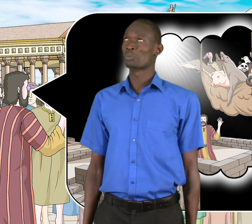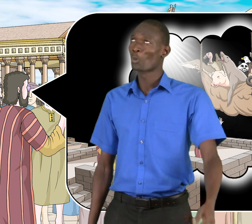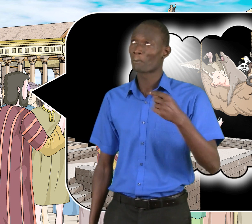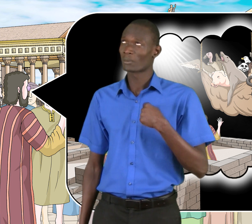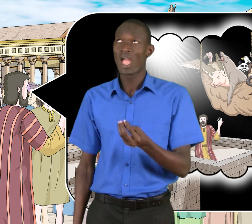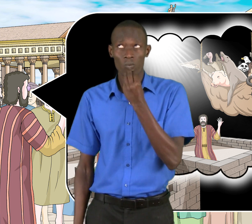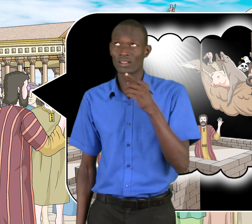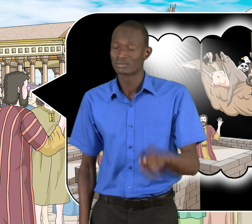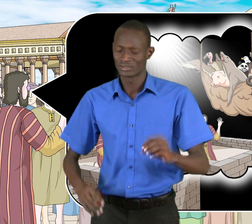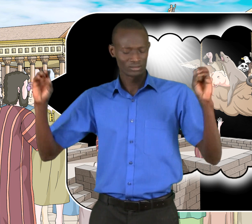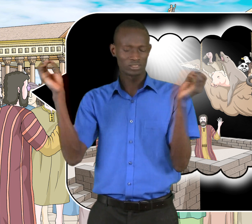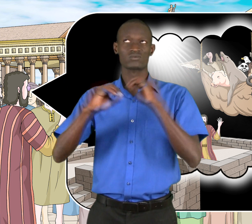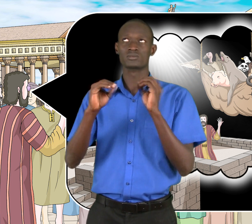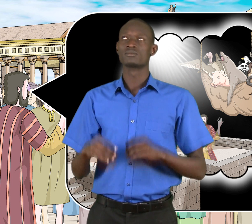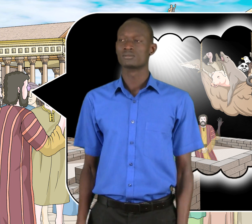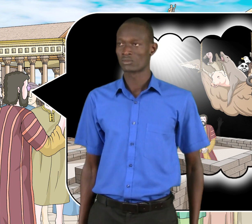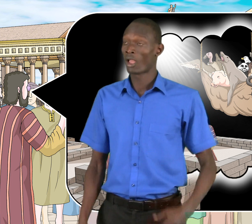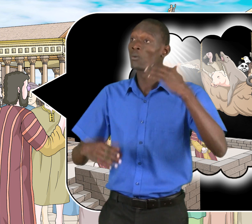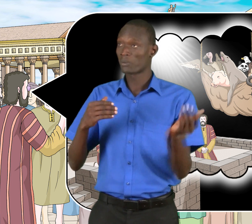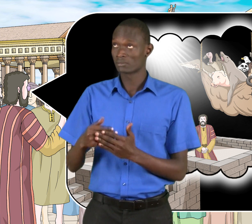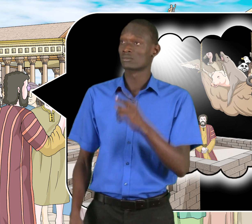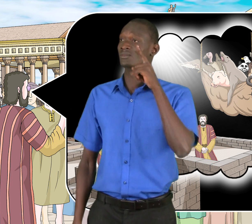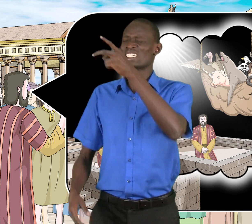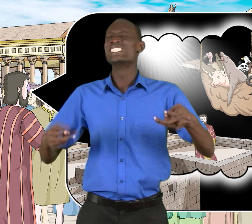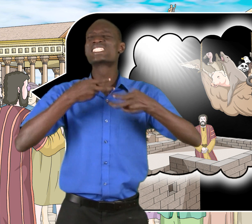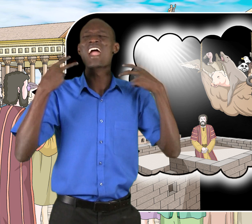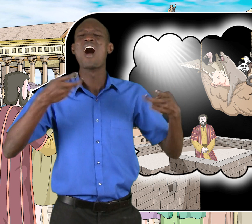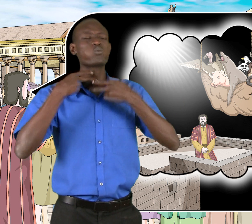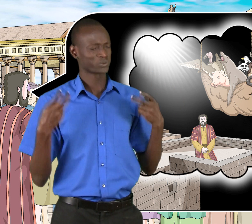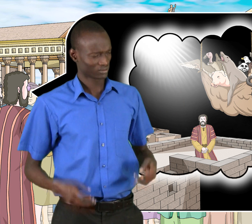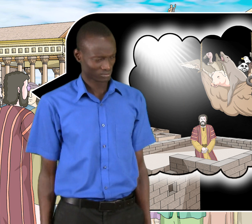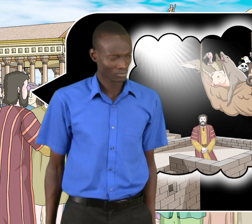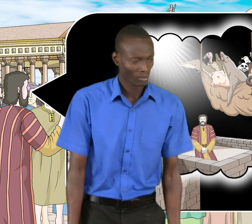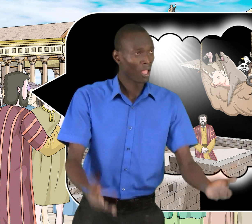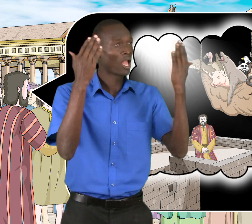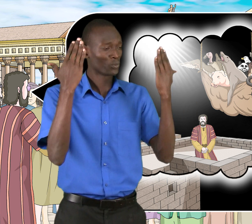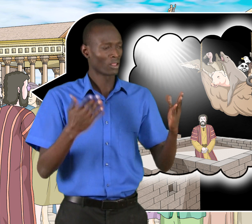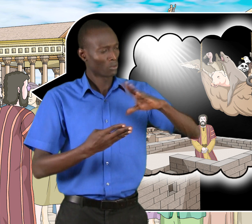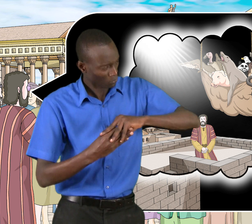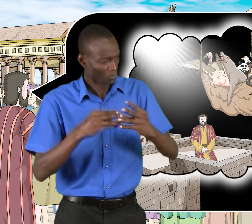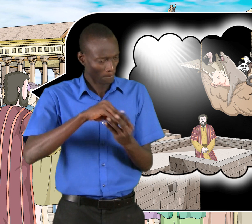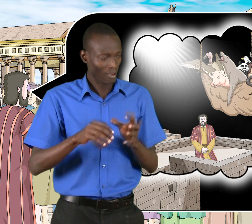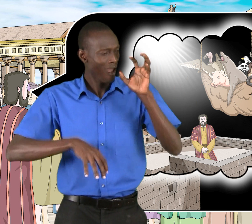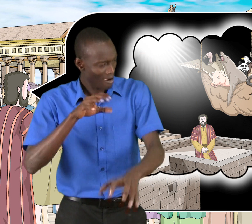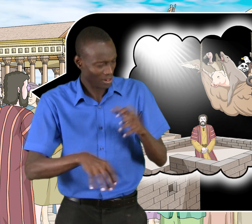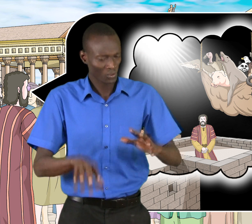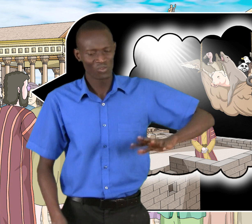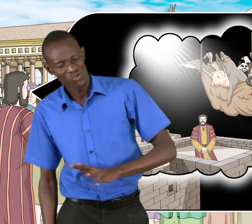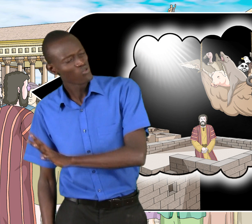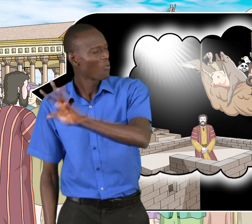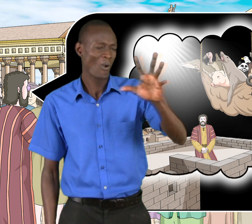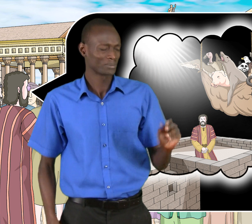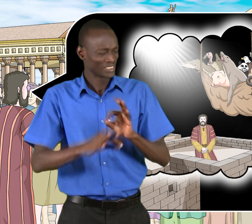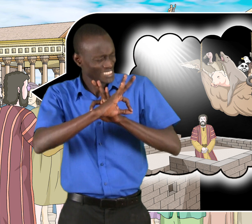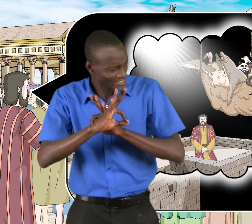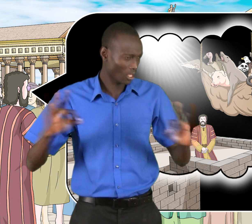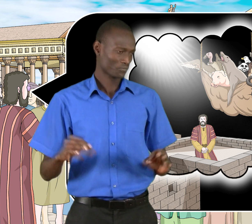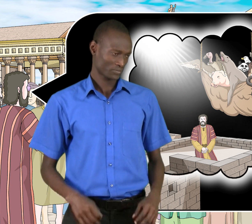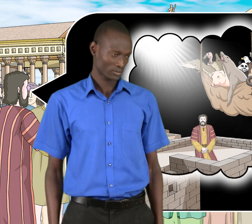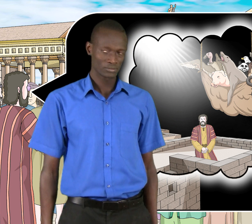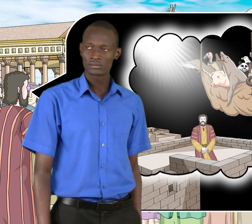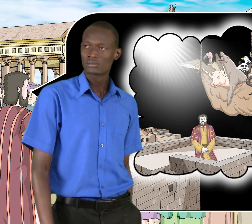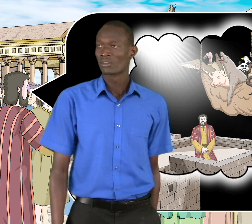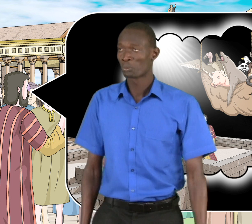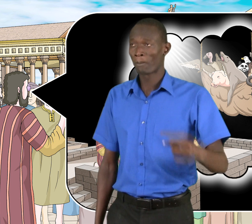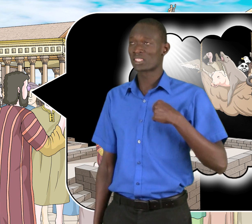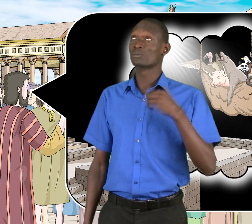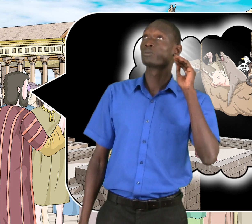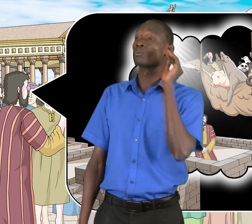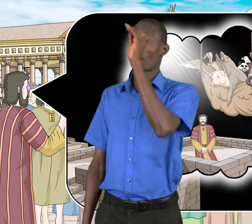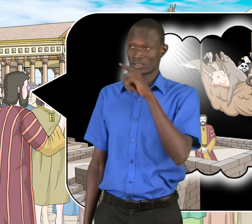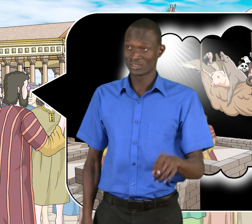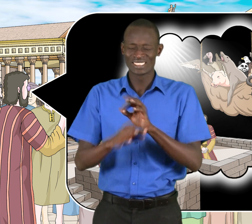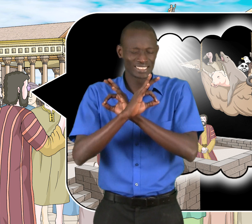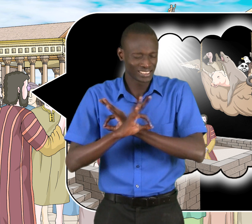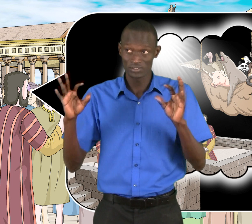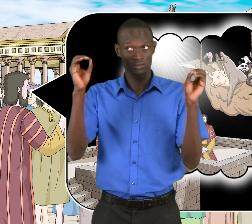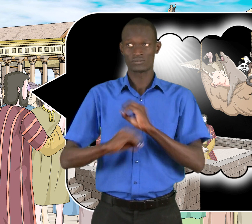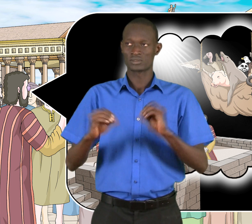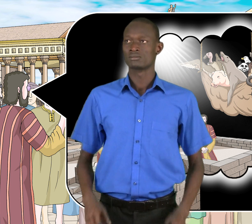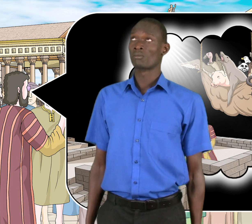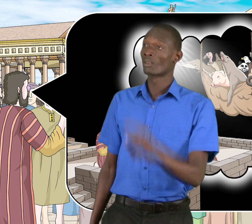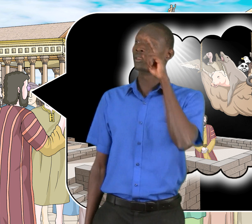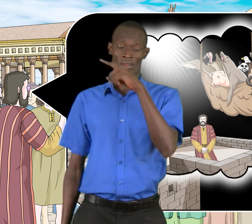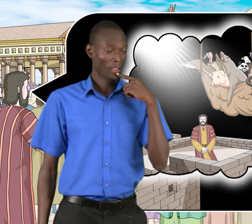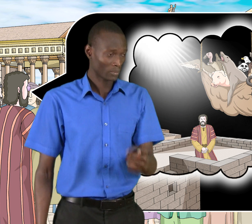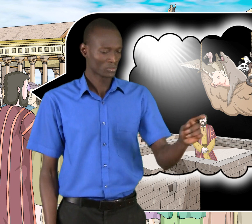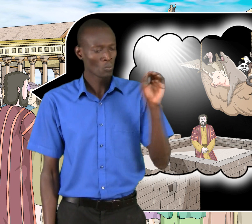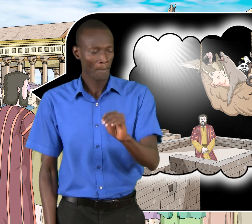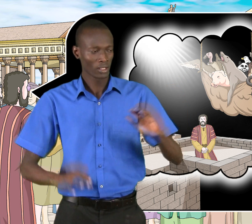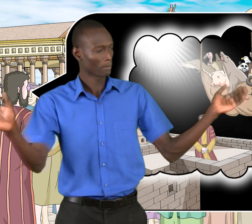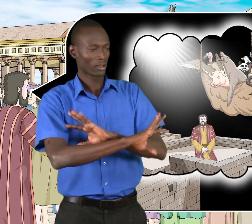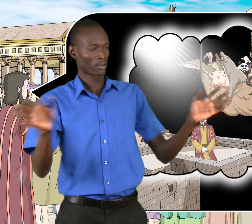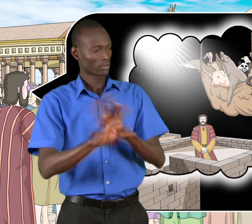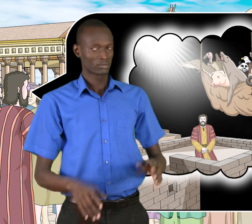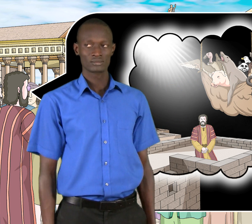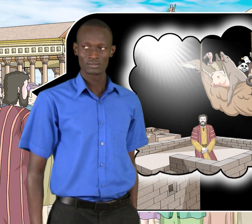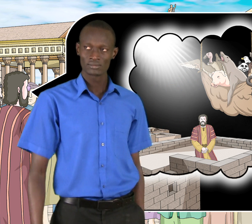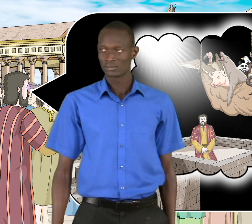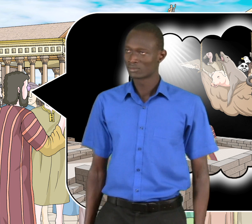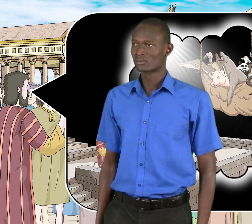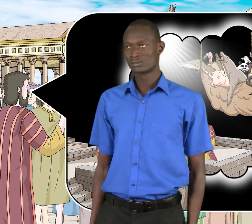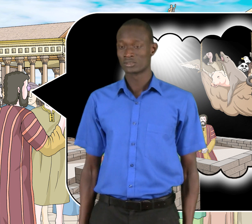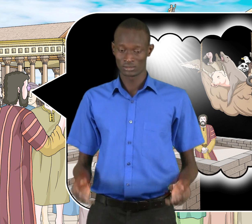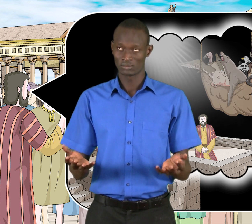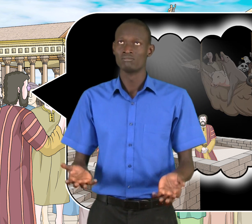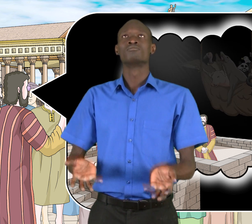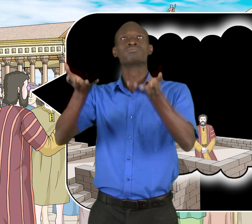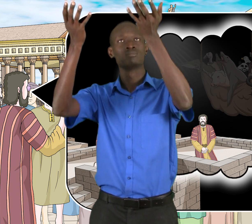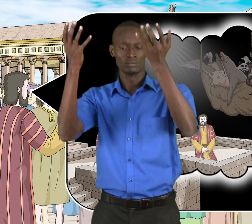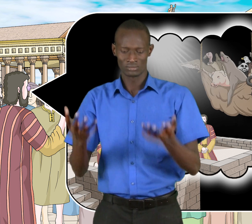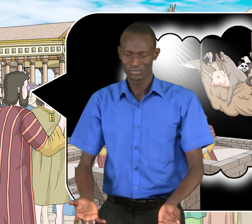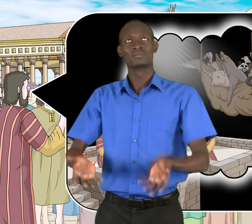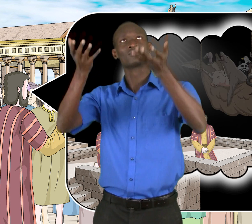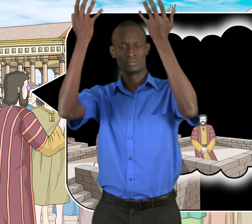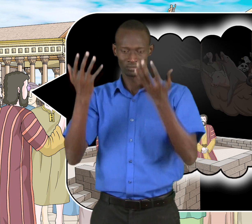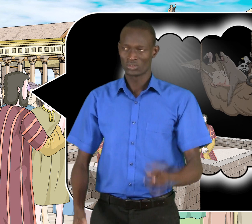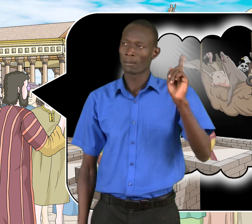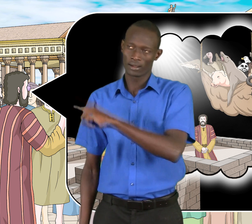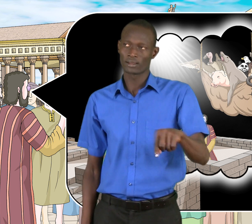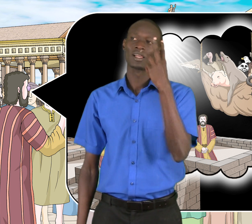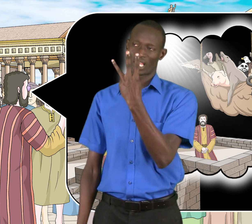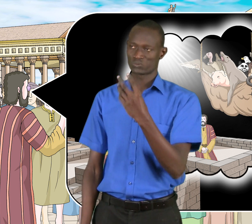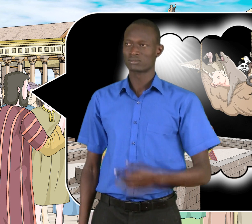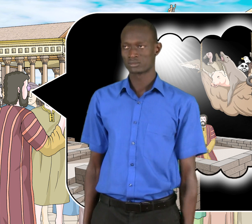But the voice spoke from heaven a second time, ‘Do not call anything impure that God has made clean.’